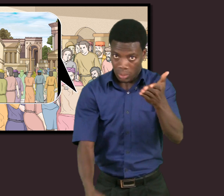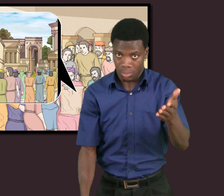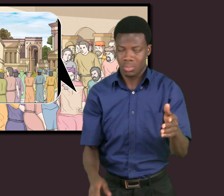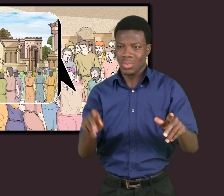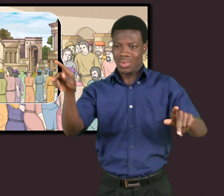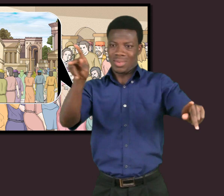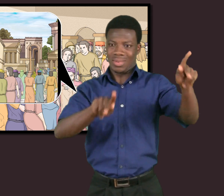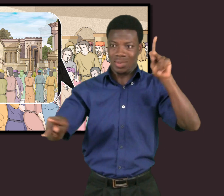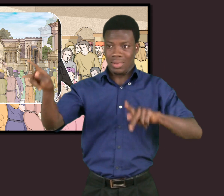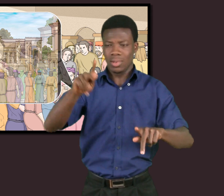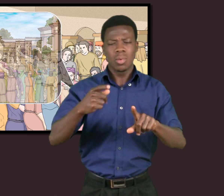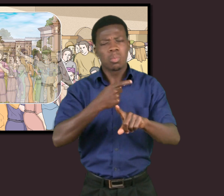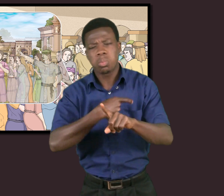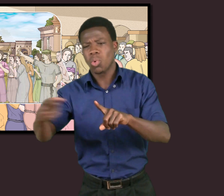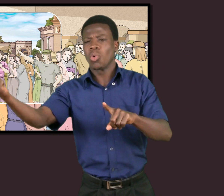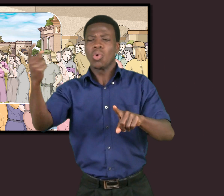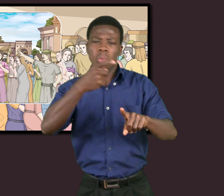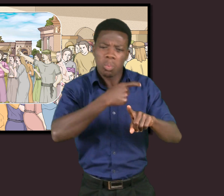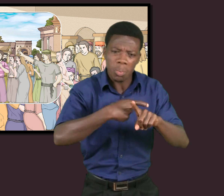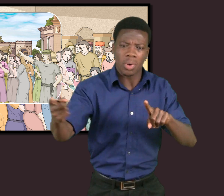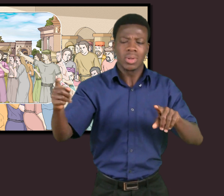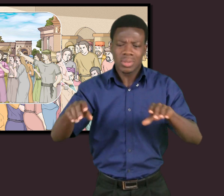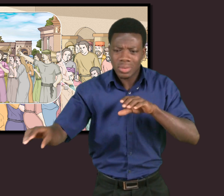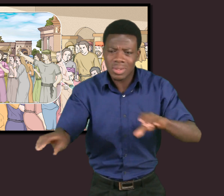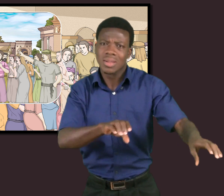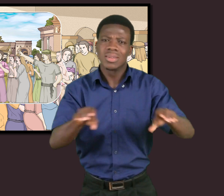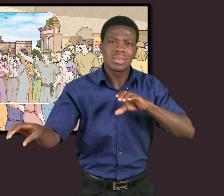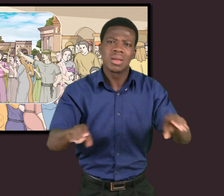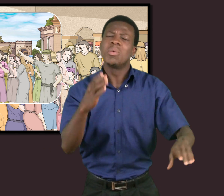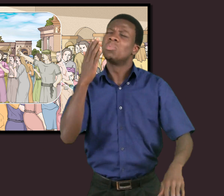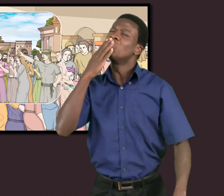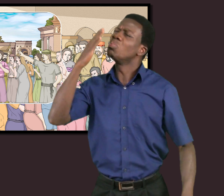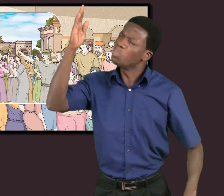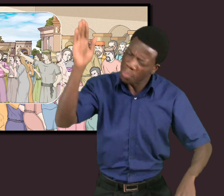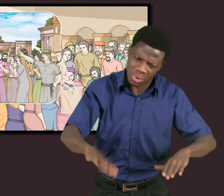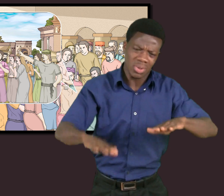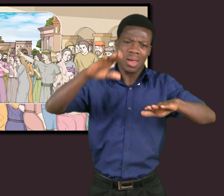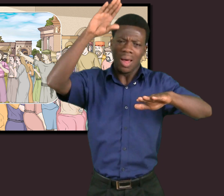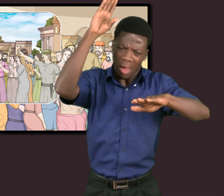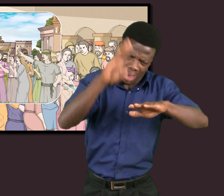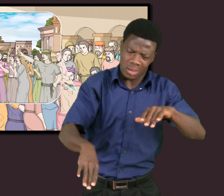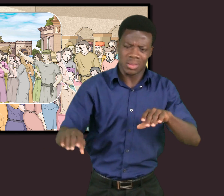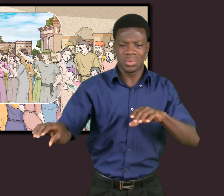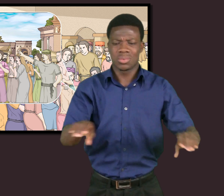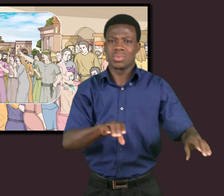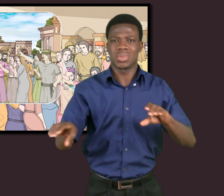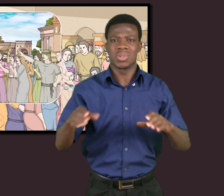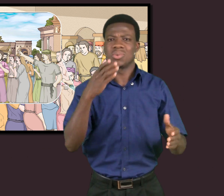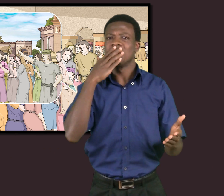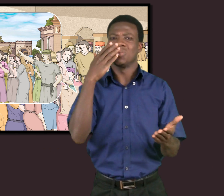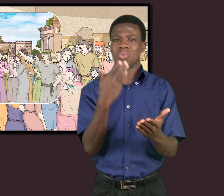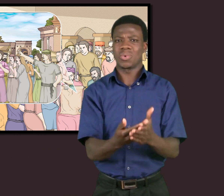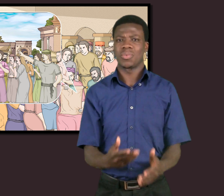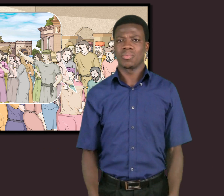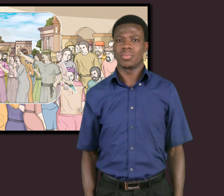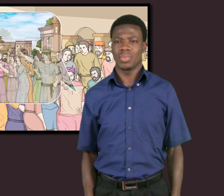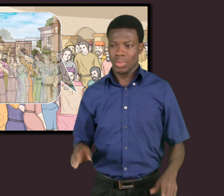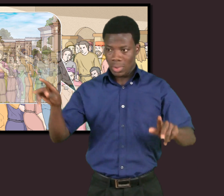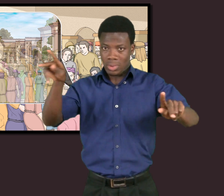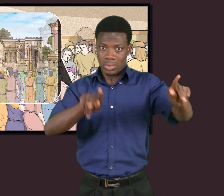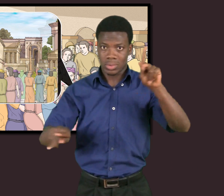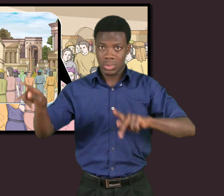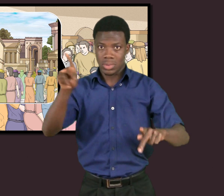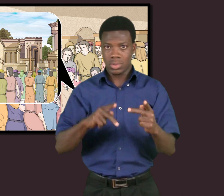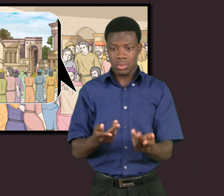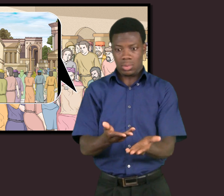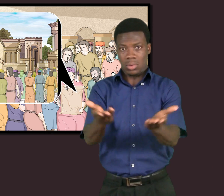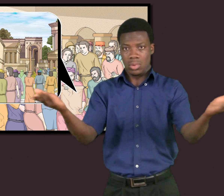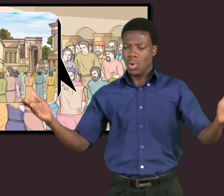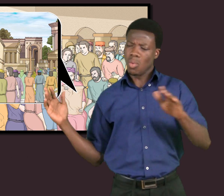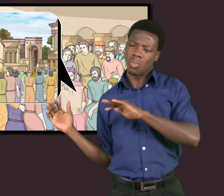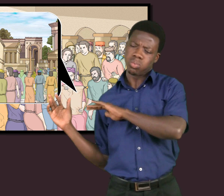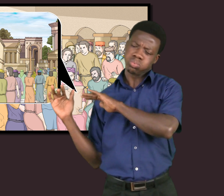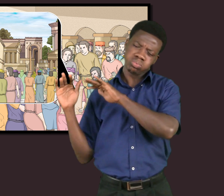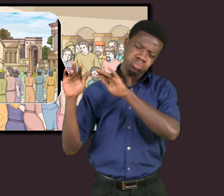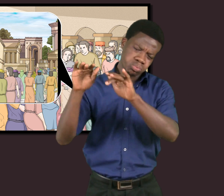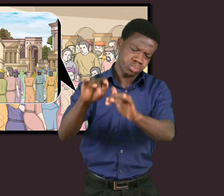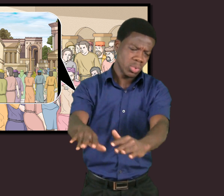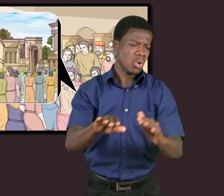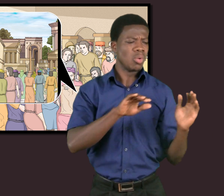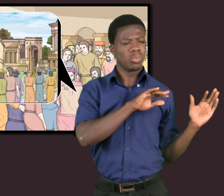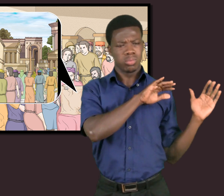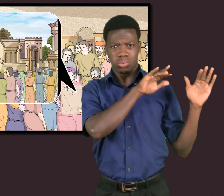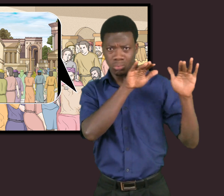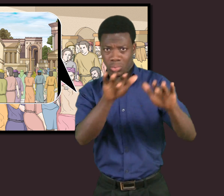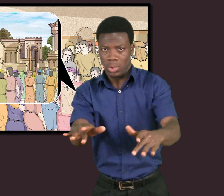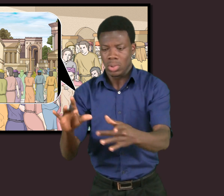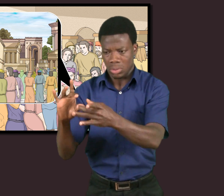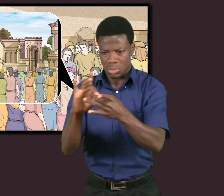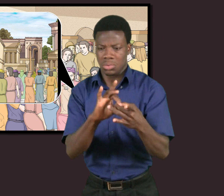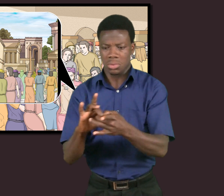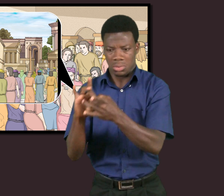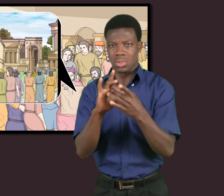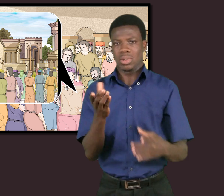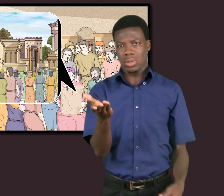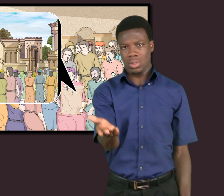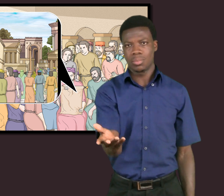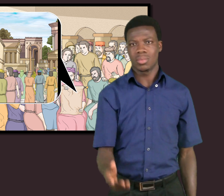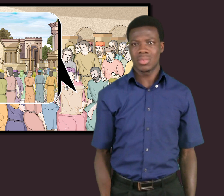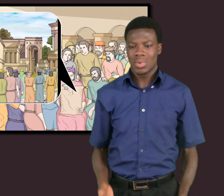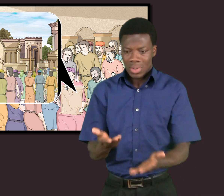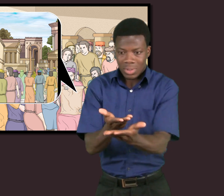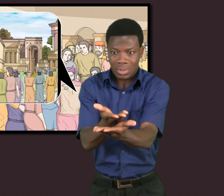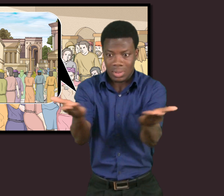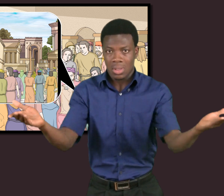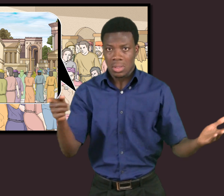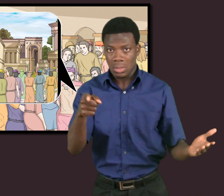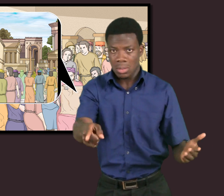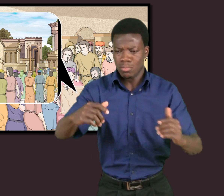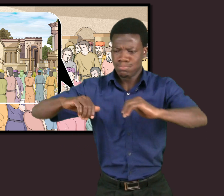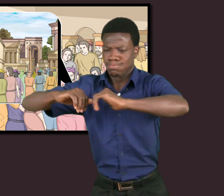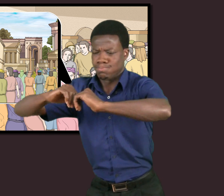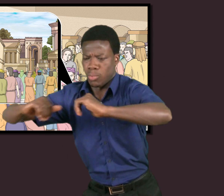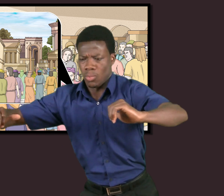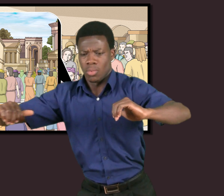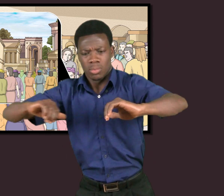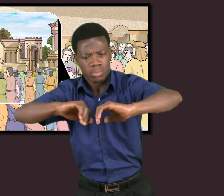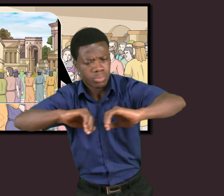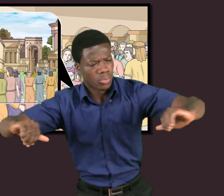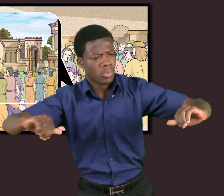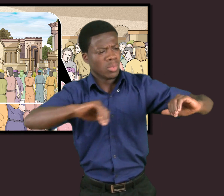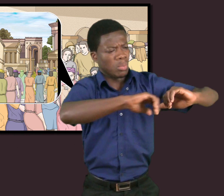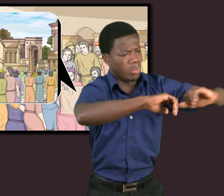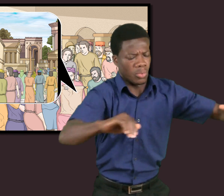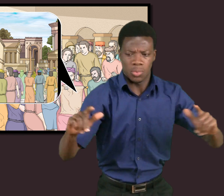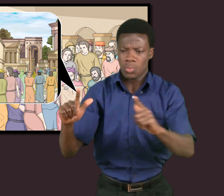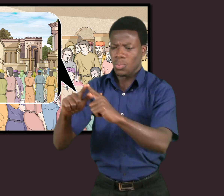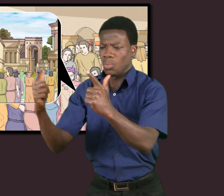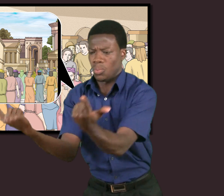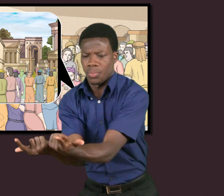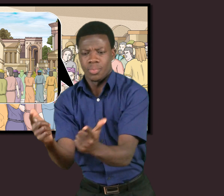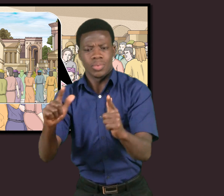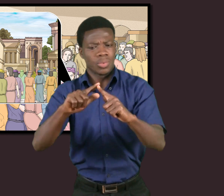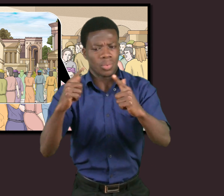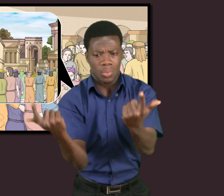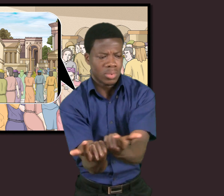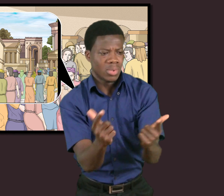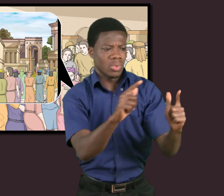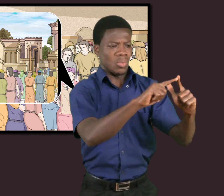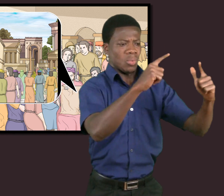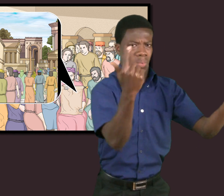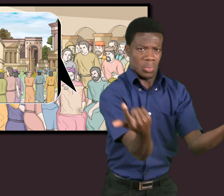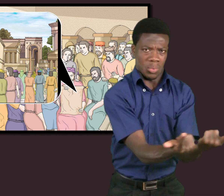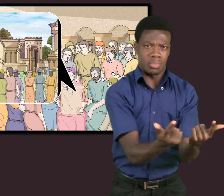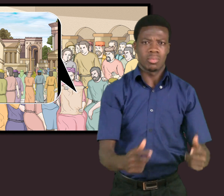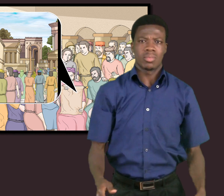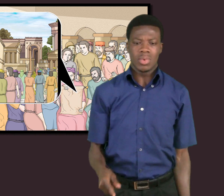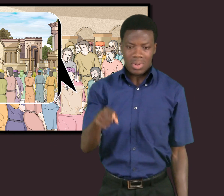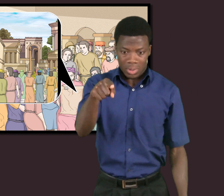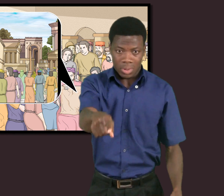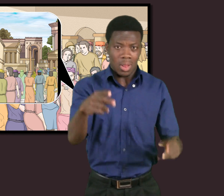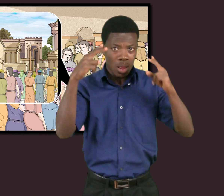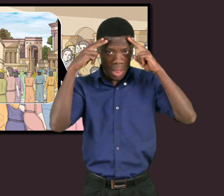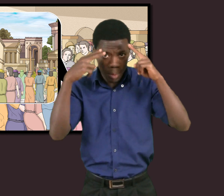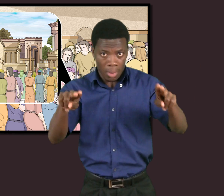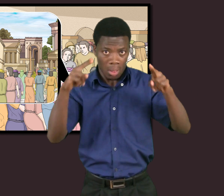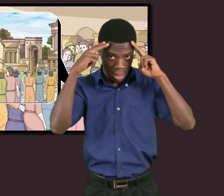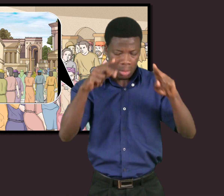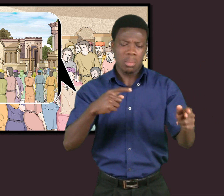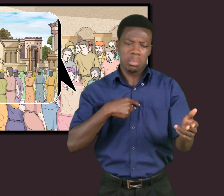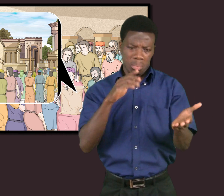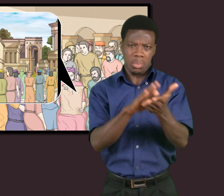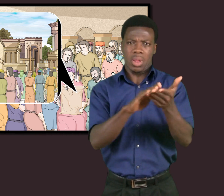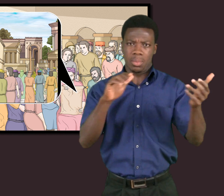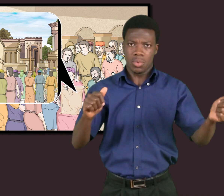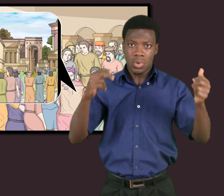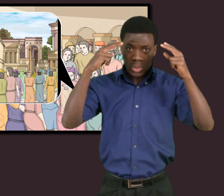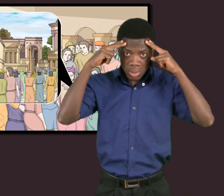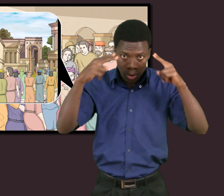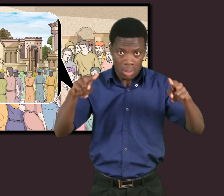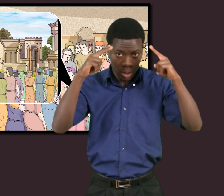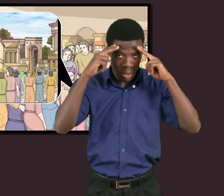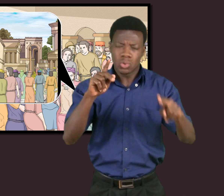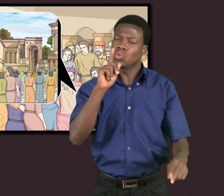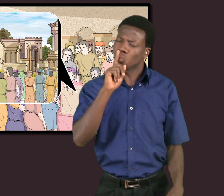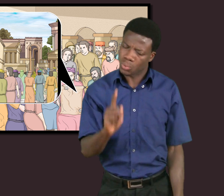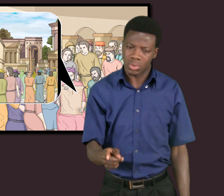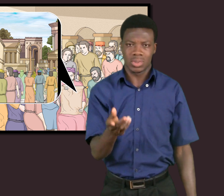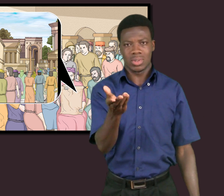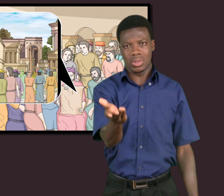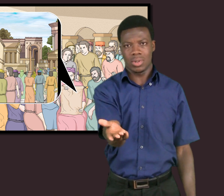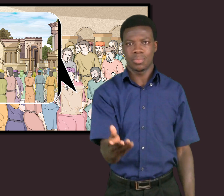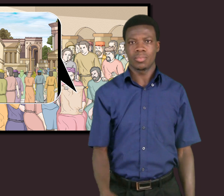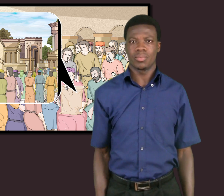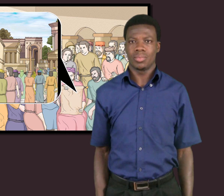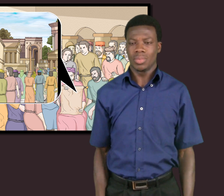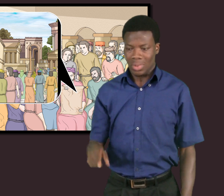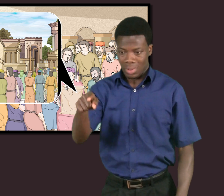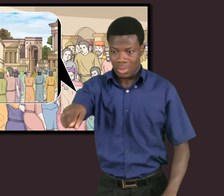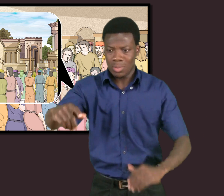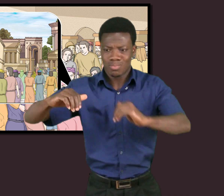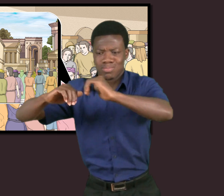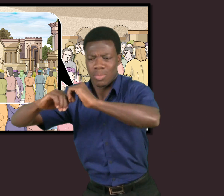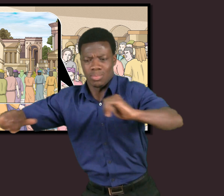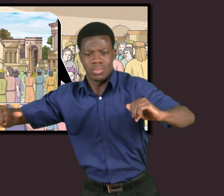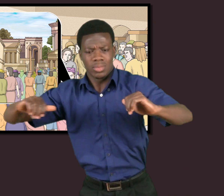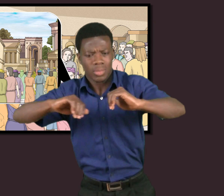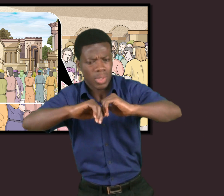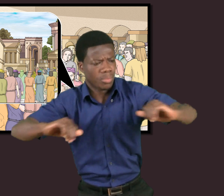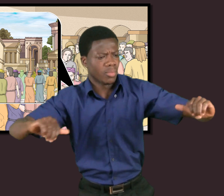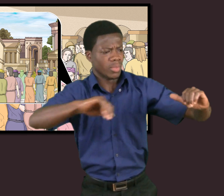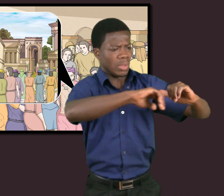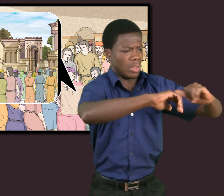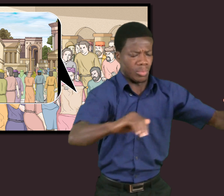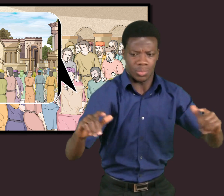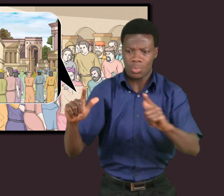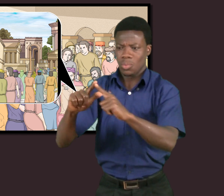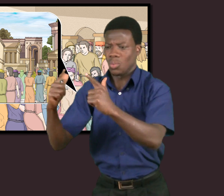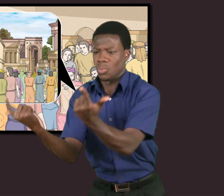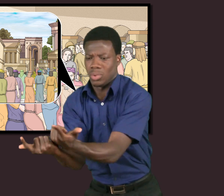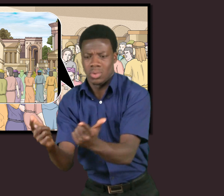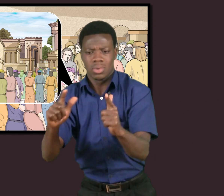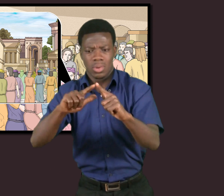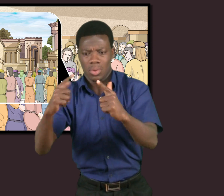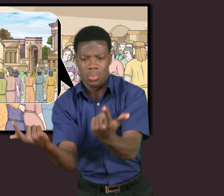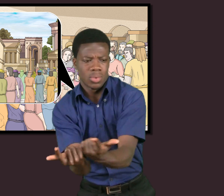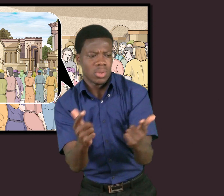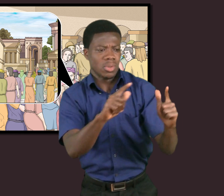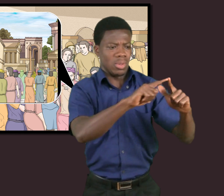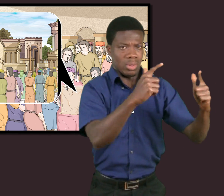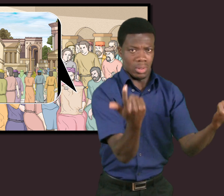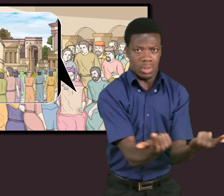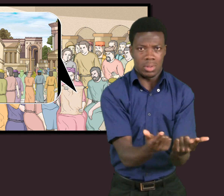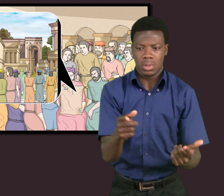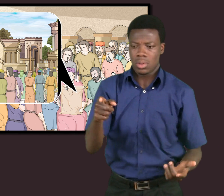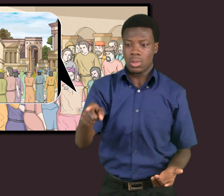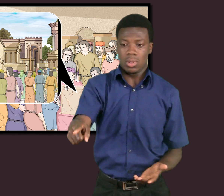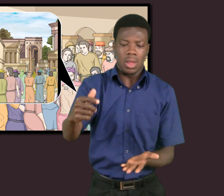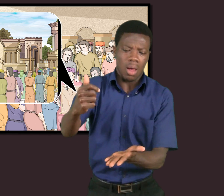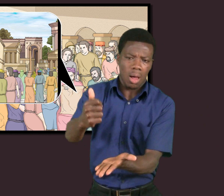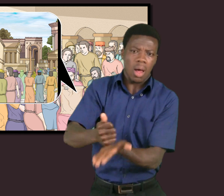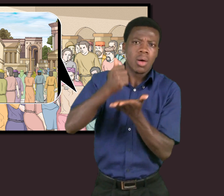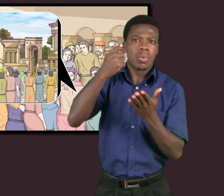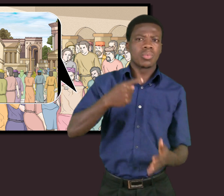First of all, I hear that when you come together as a church, there are divisions among you, and in part I believe it.